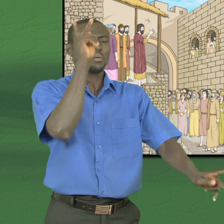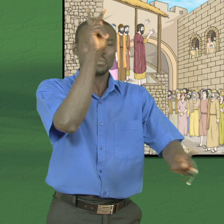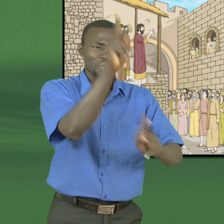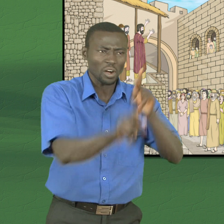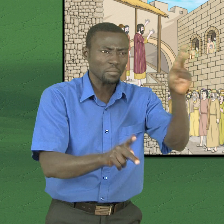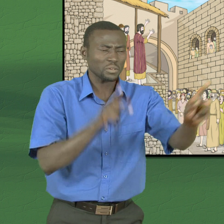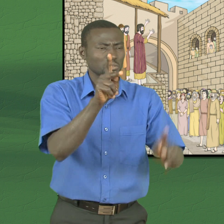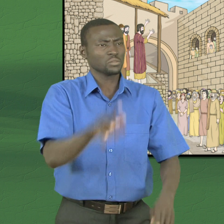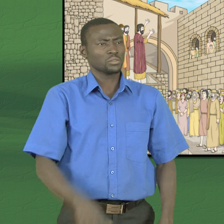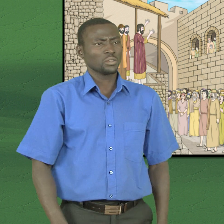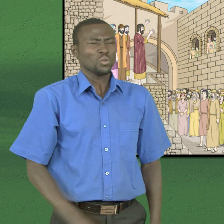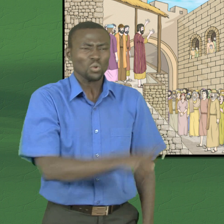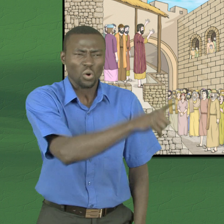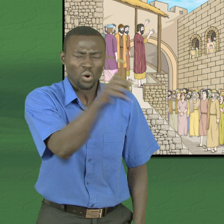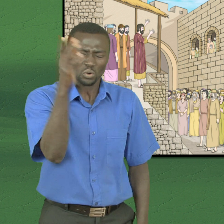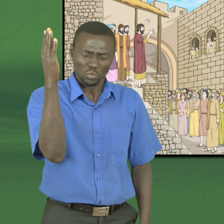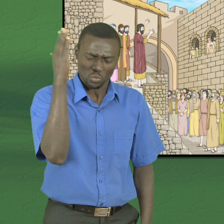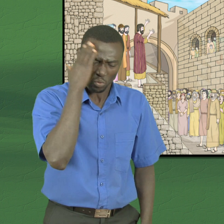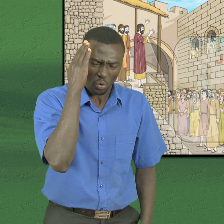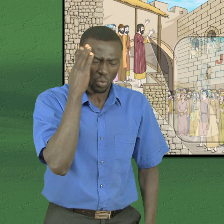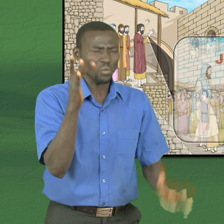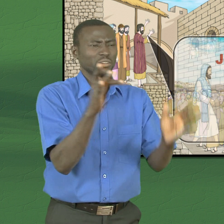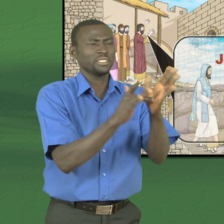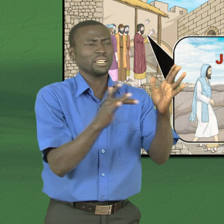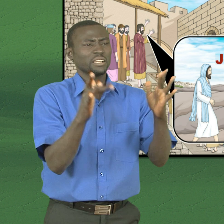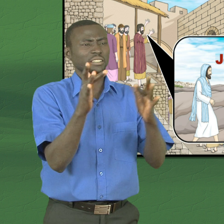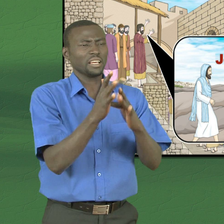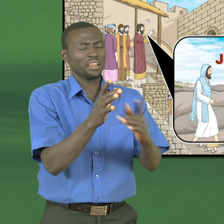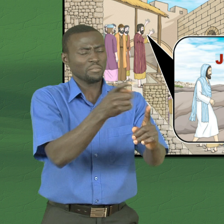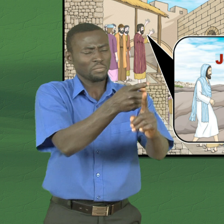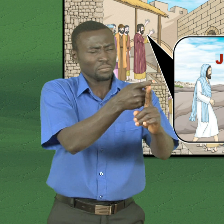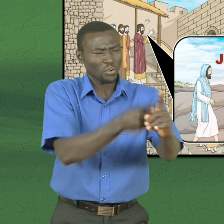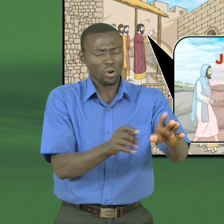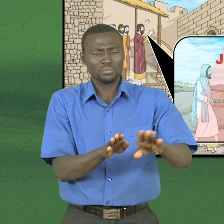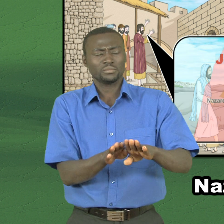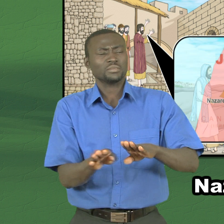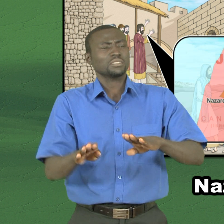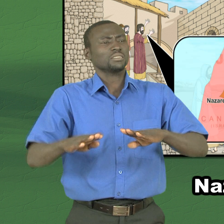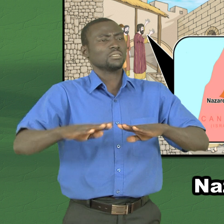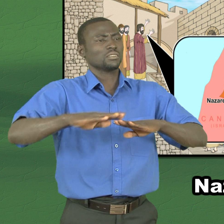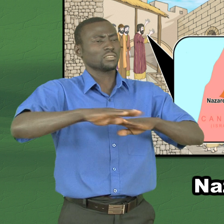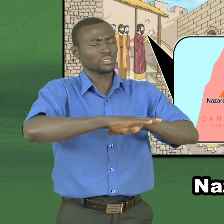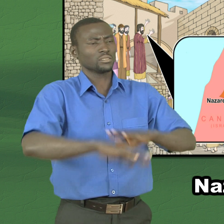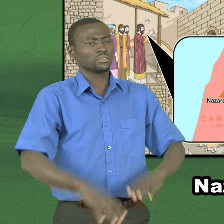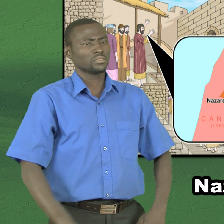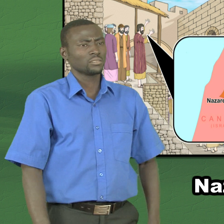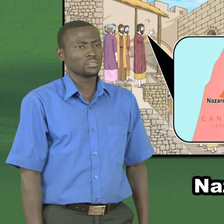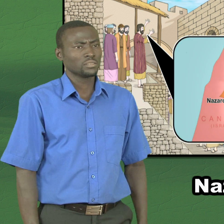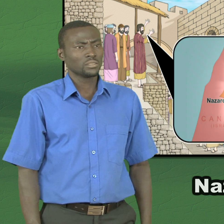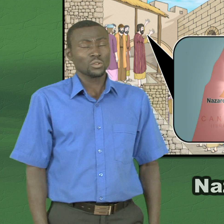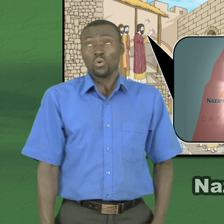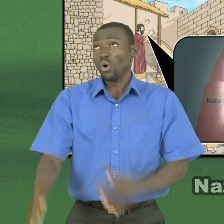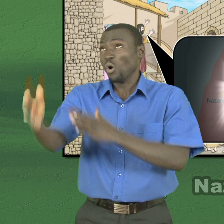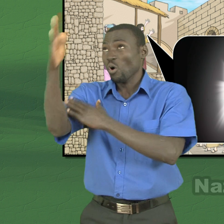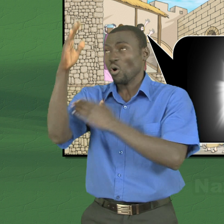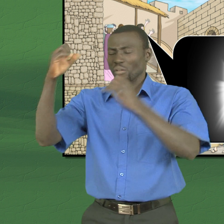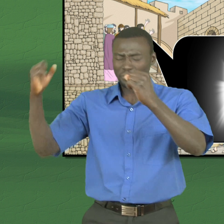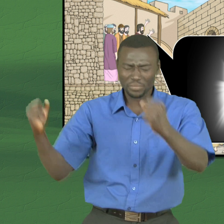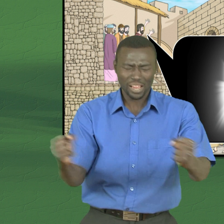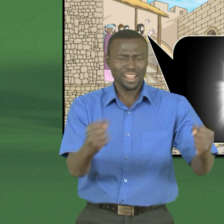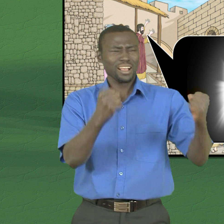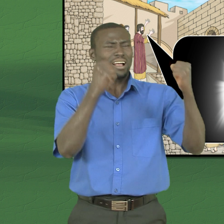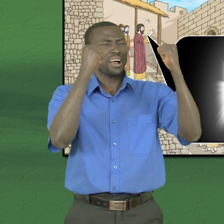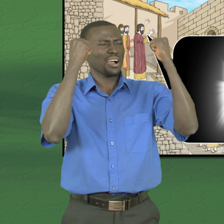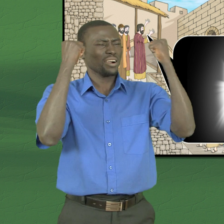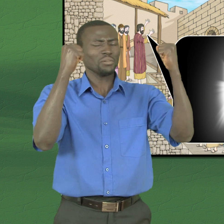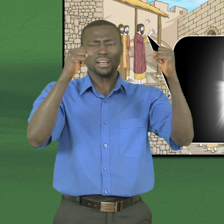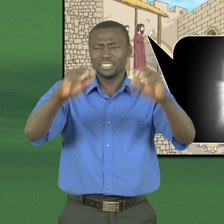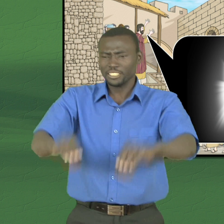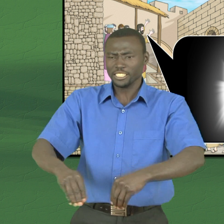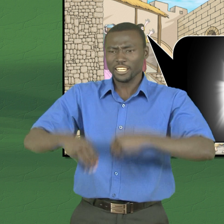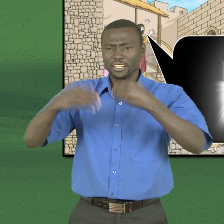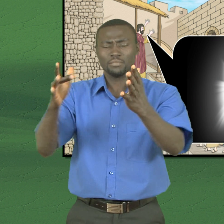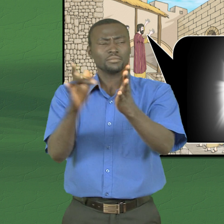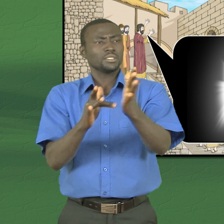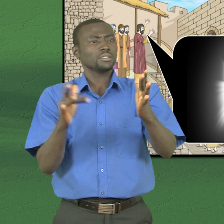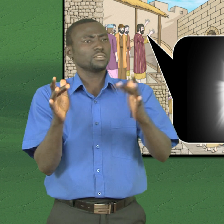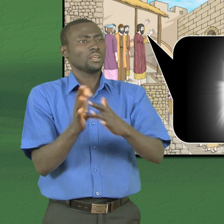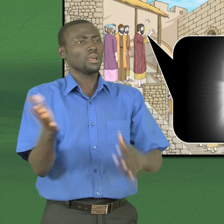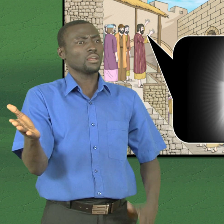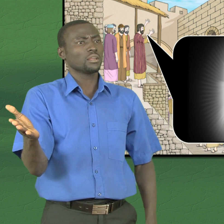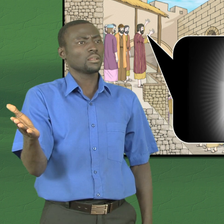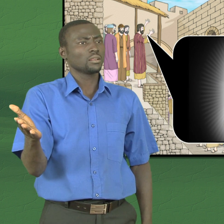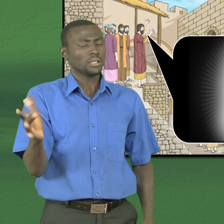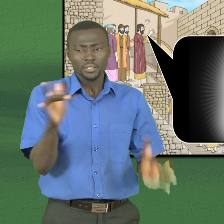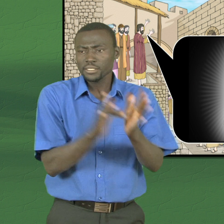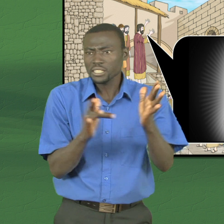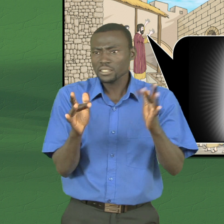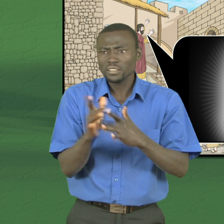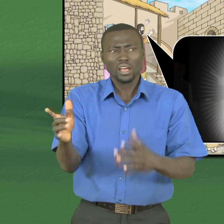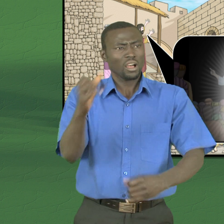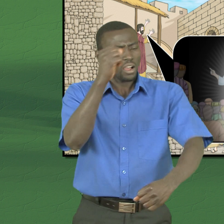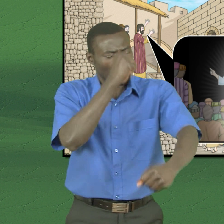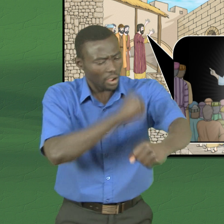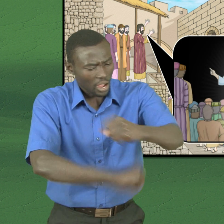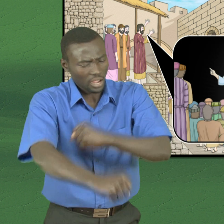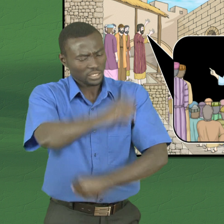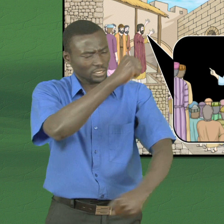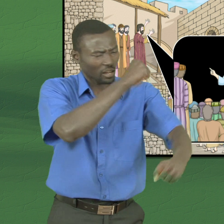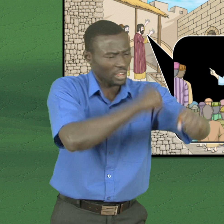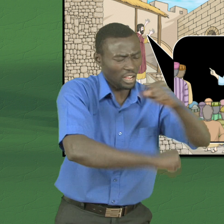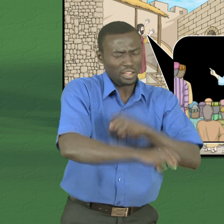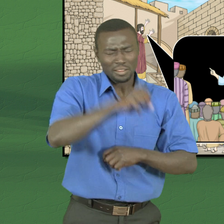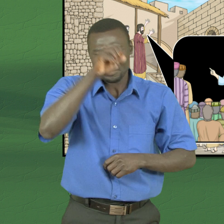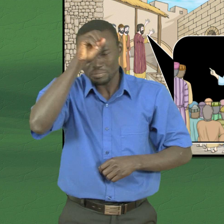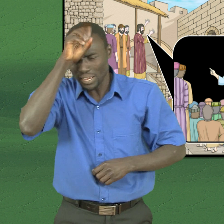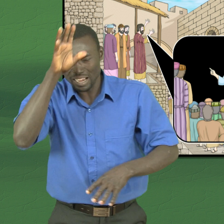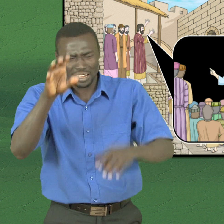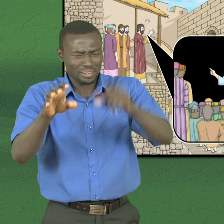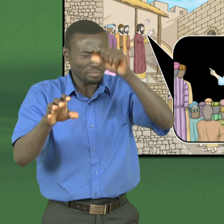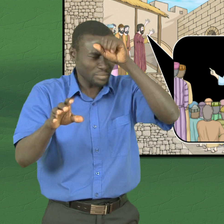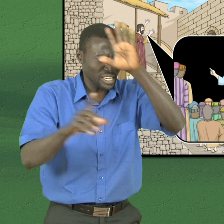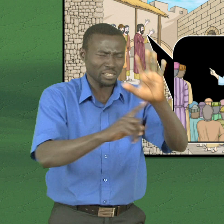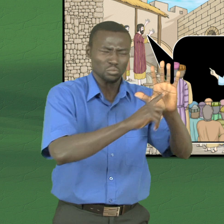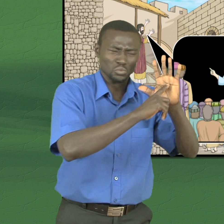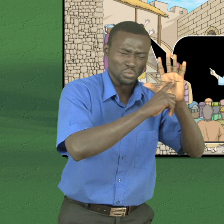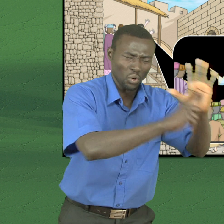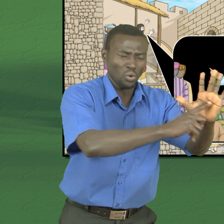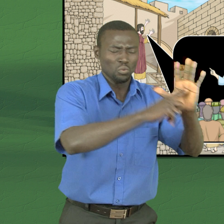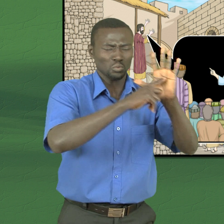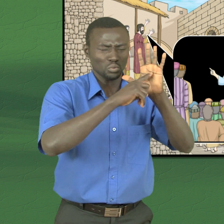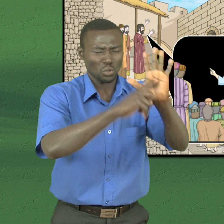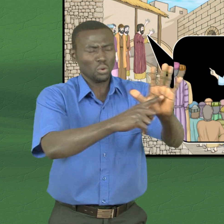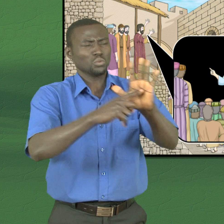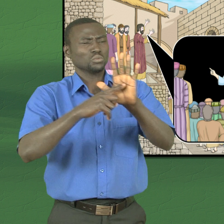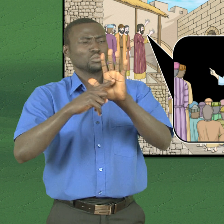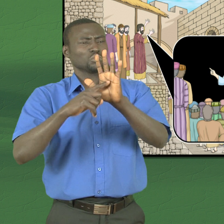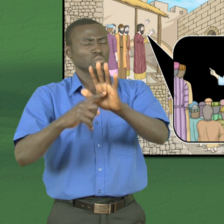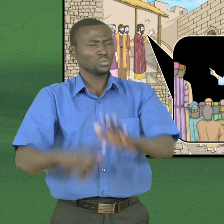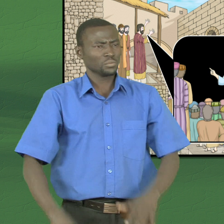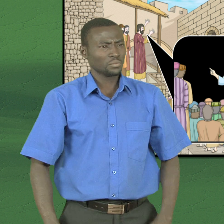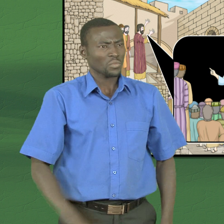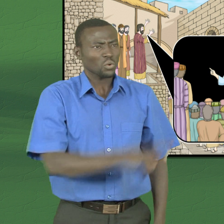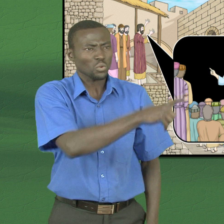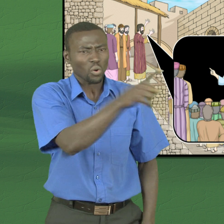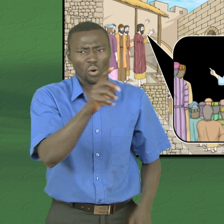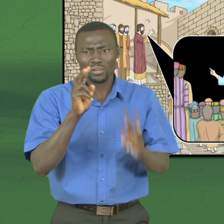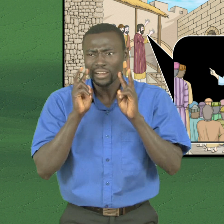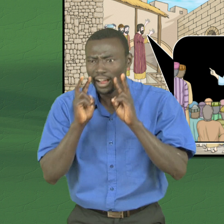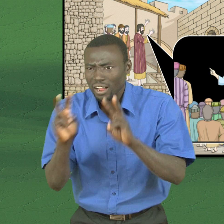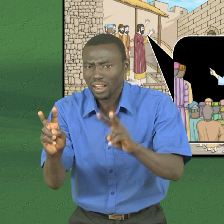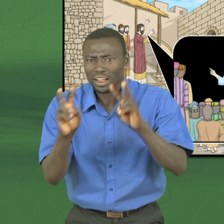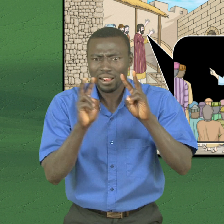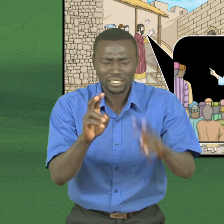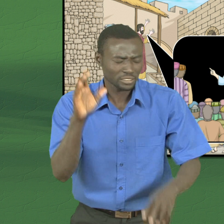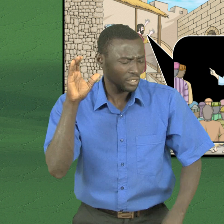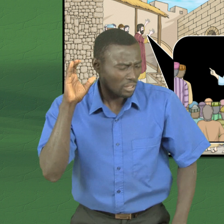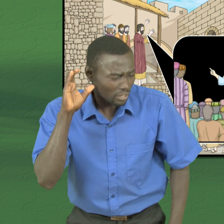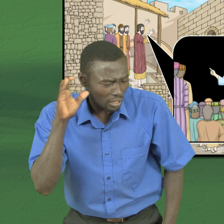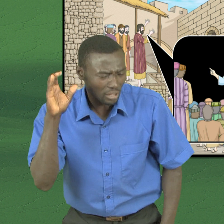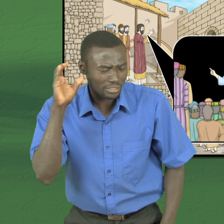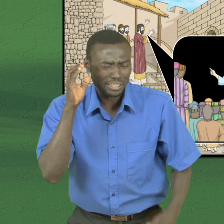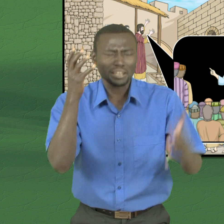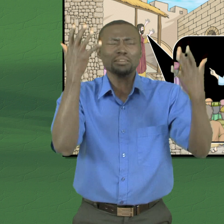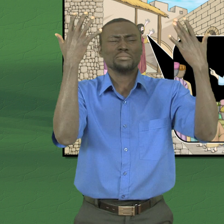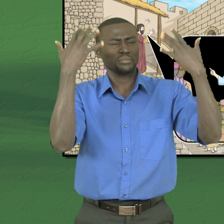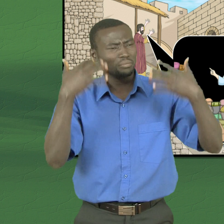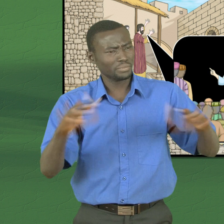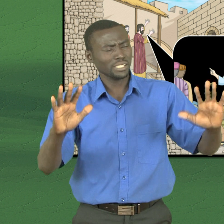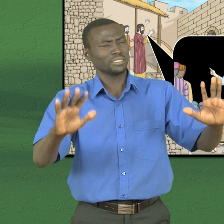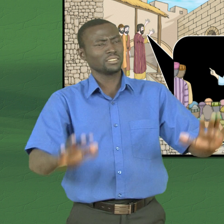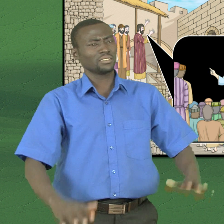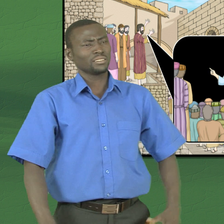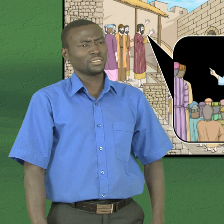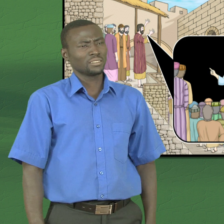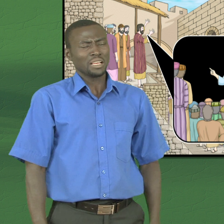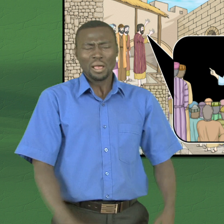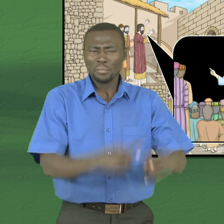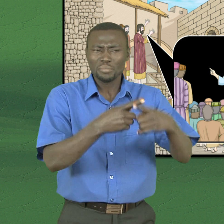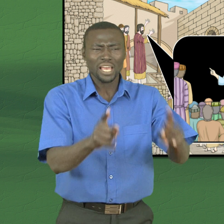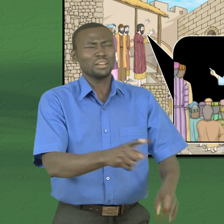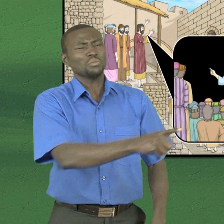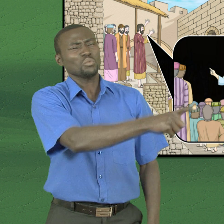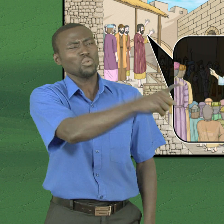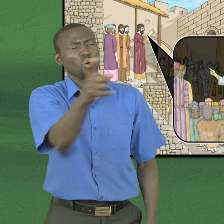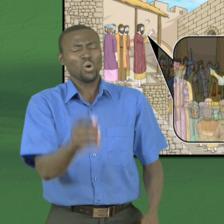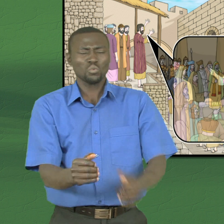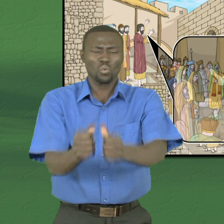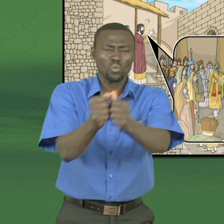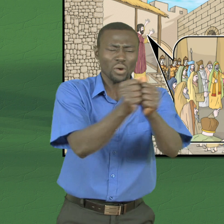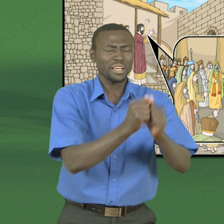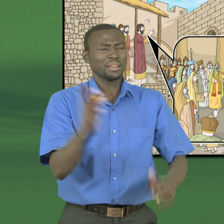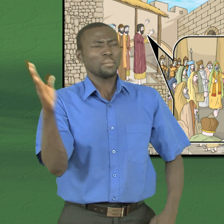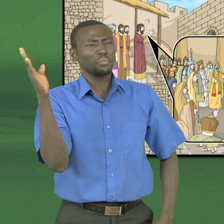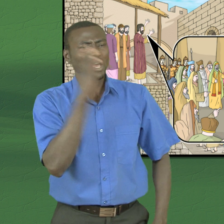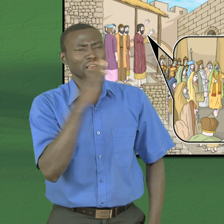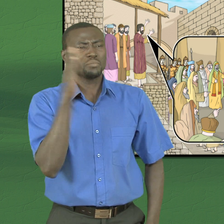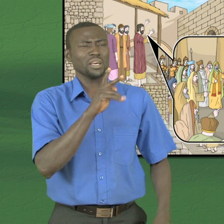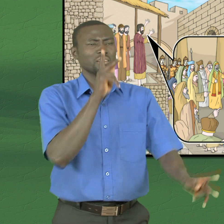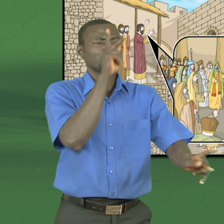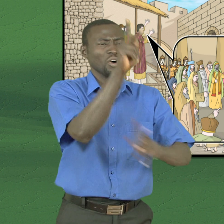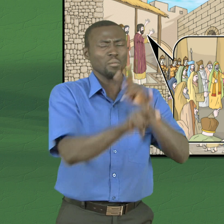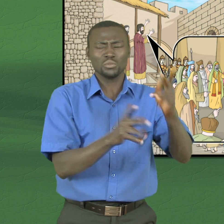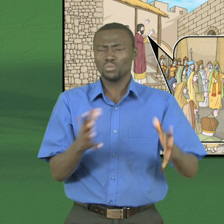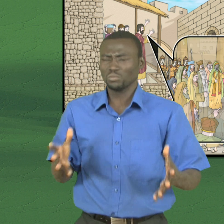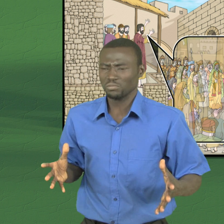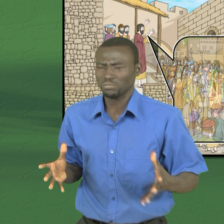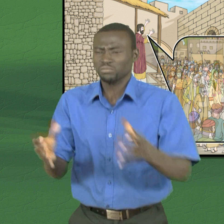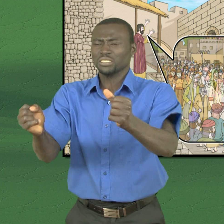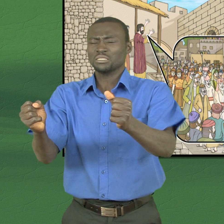Men of Israel, listen to this message: Jesus of Nazareth was a man certified by God to you by miracles, wonders, and signs, which God did among you through Him, as you yourselves know.